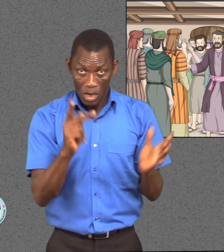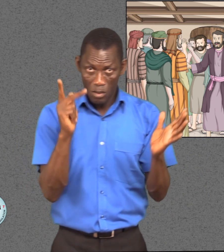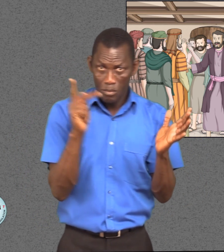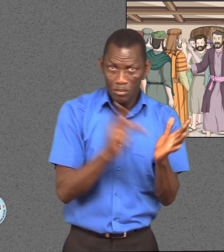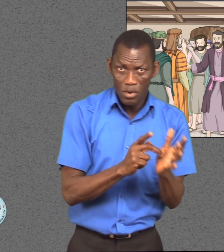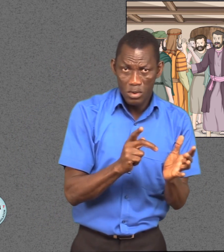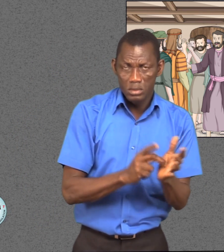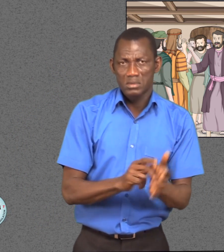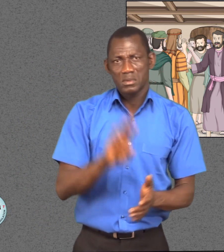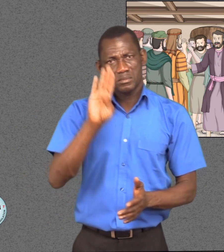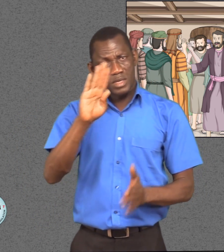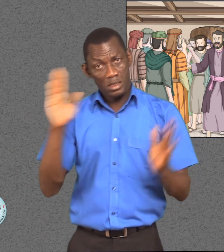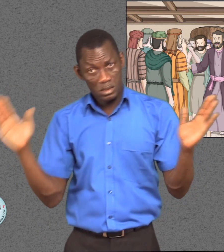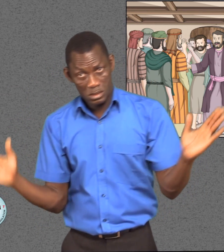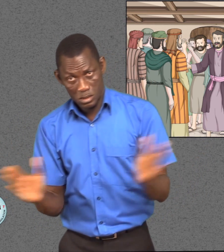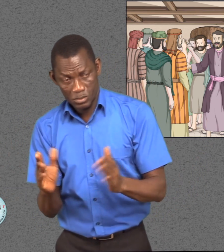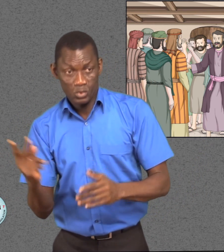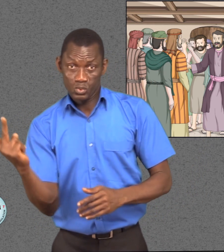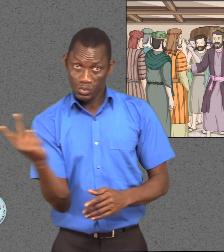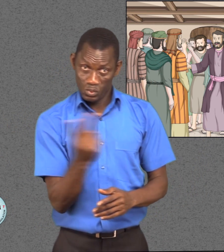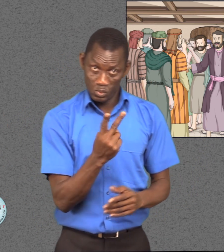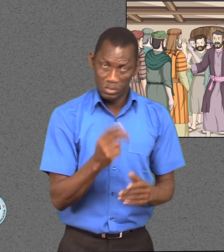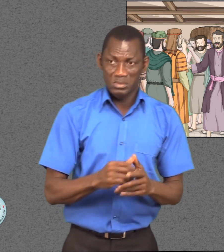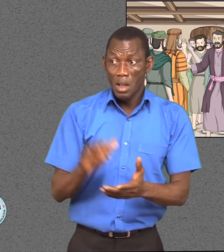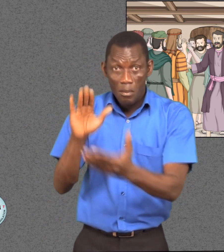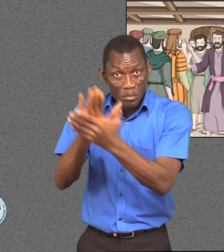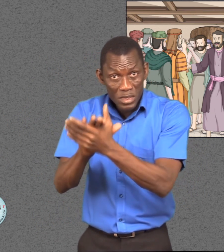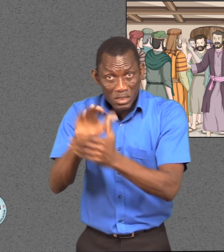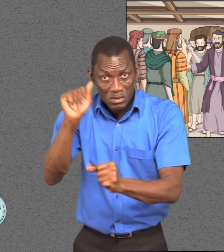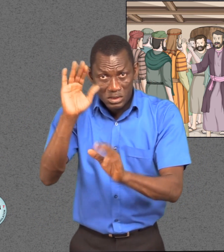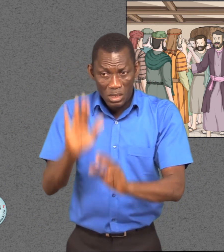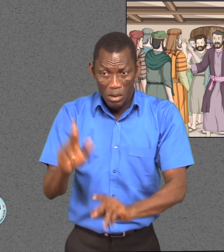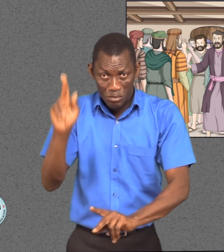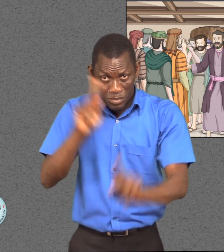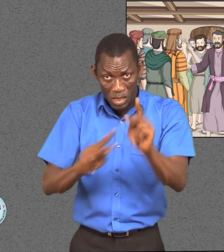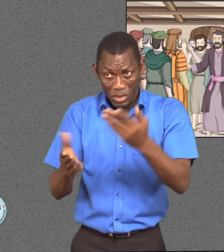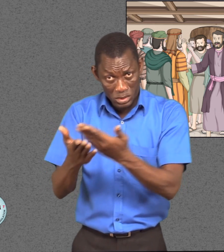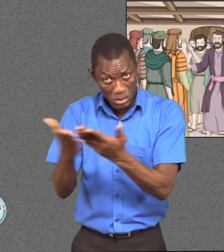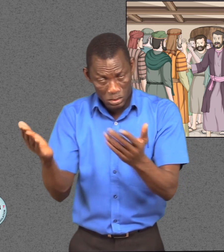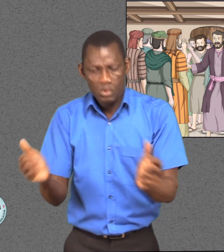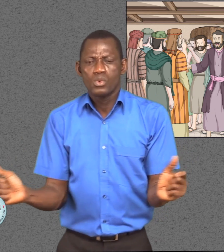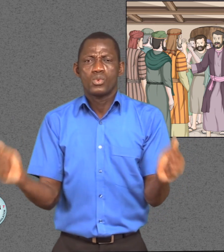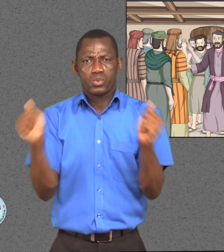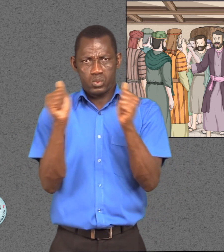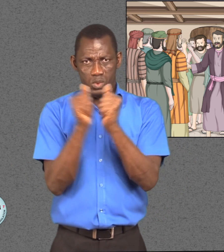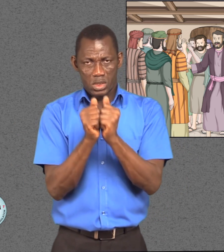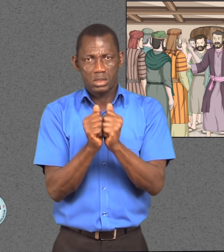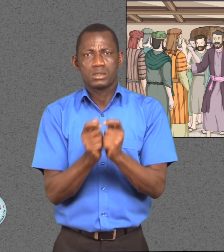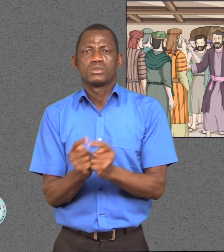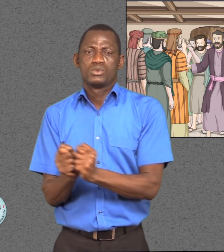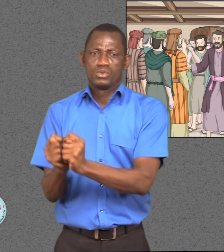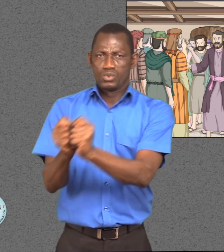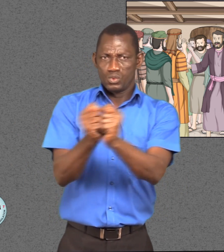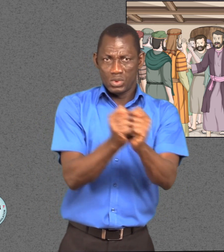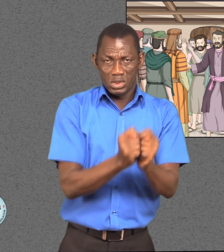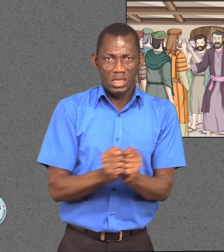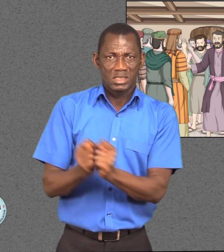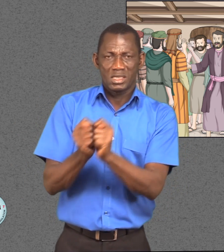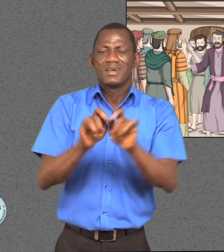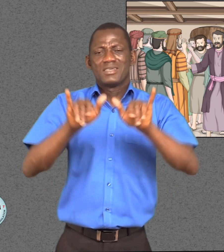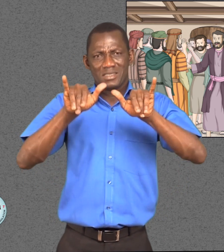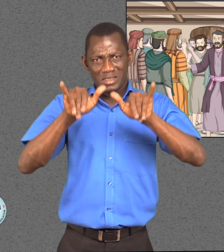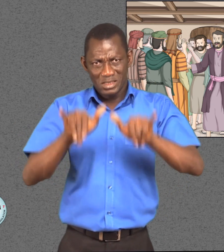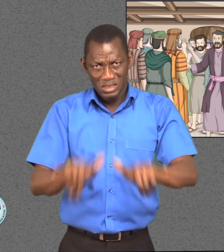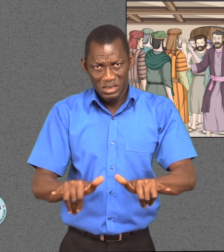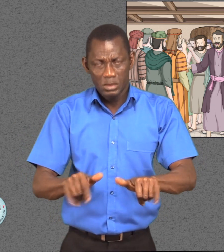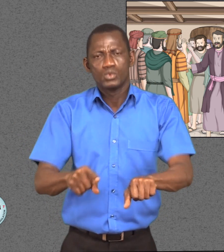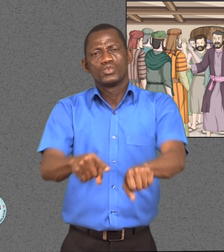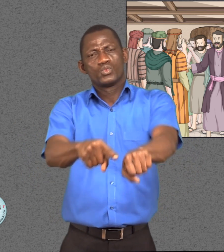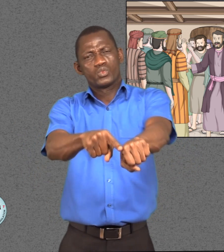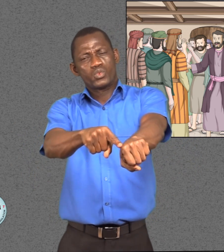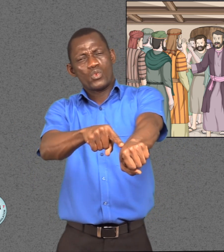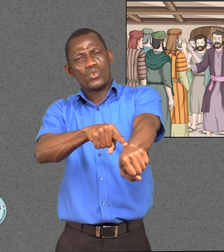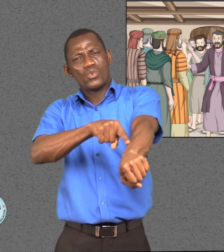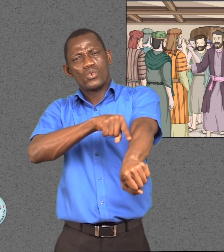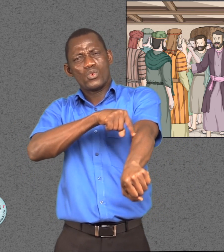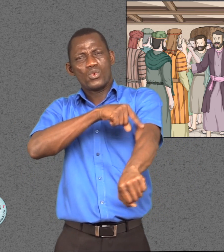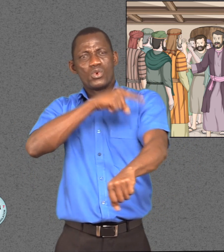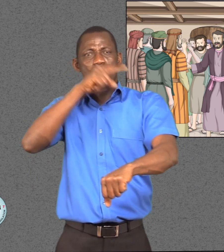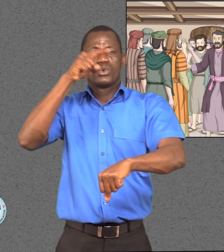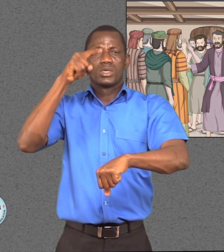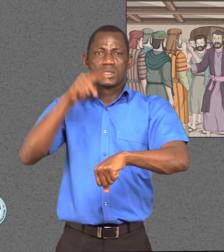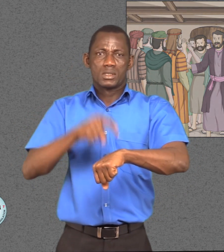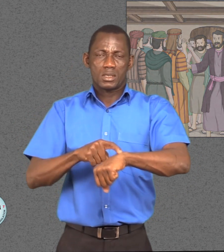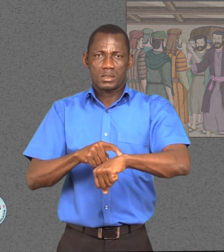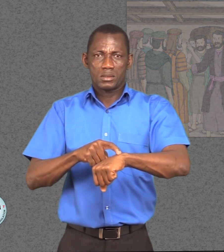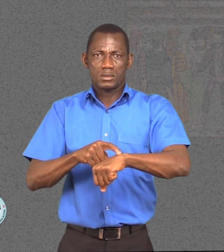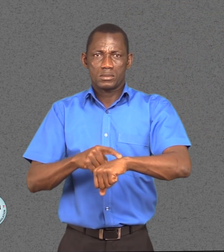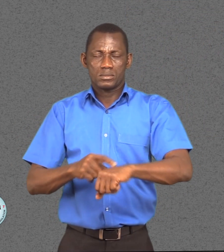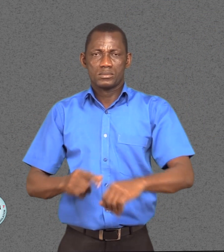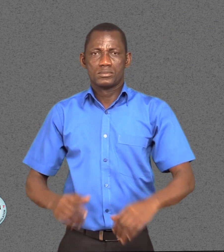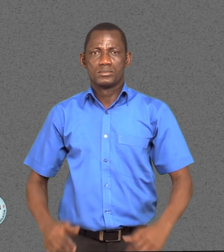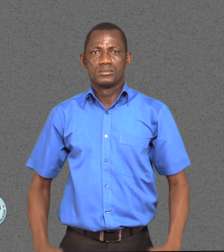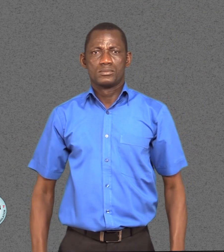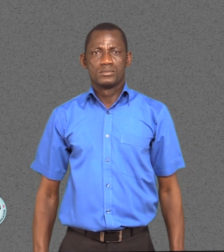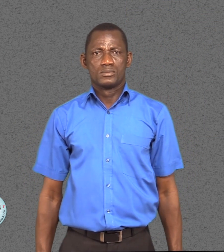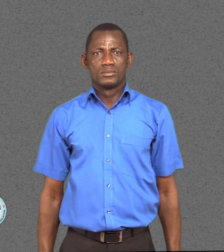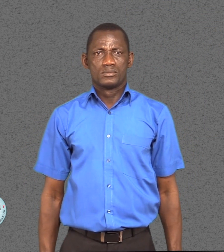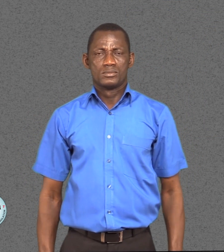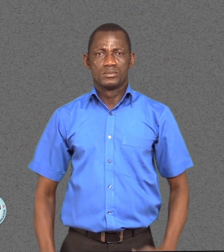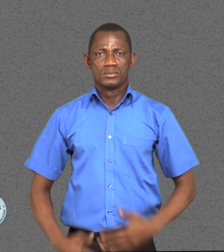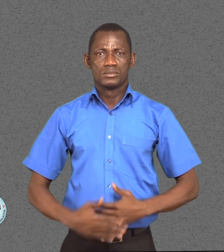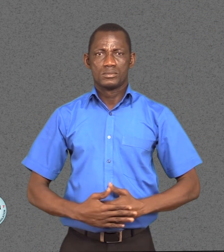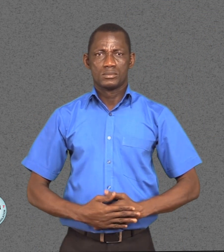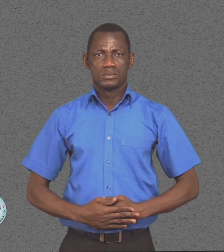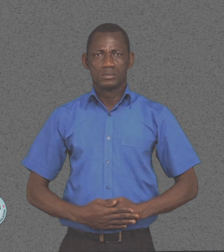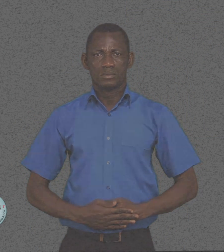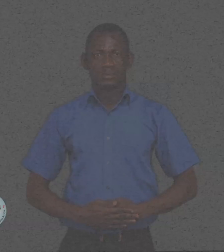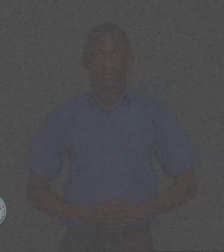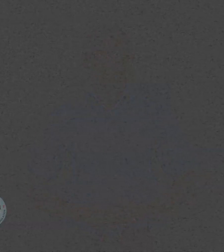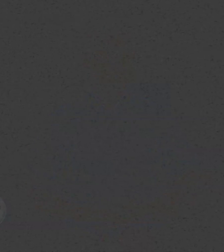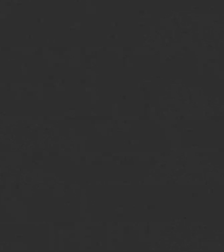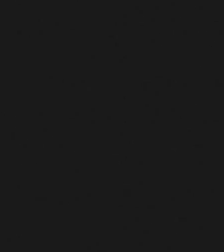And they spent a long time there with the disciples.